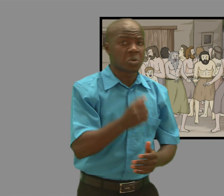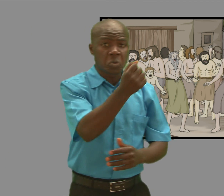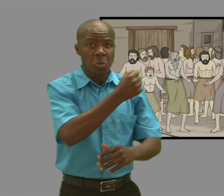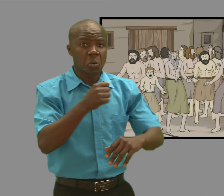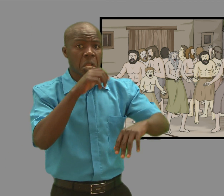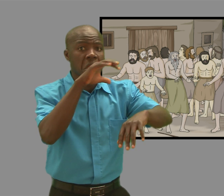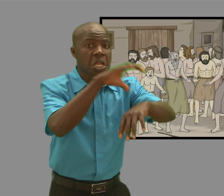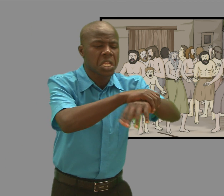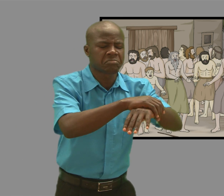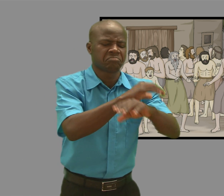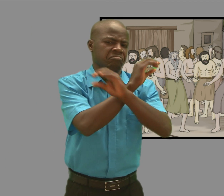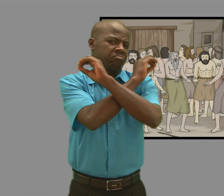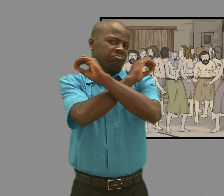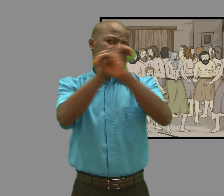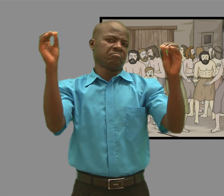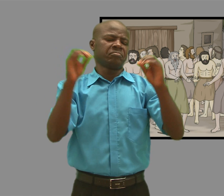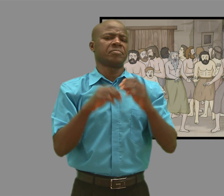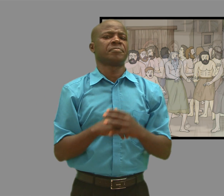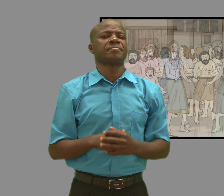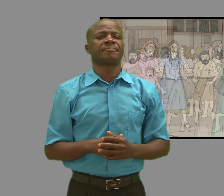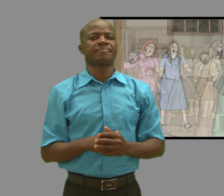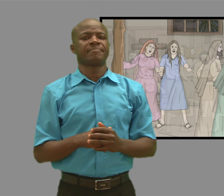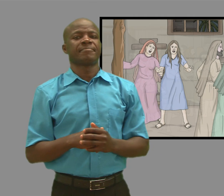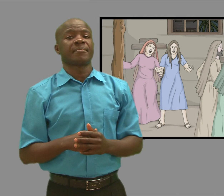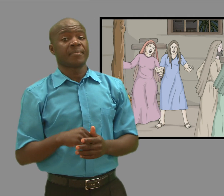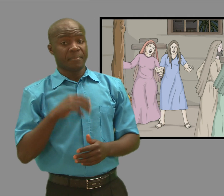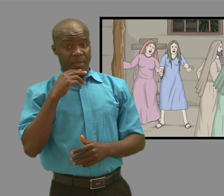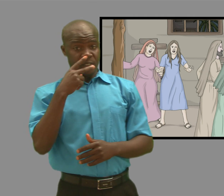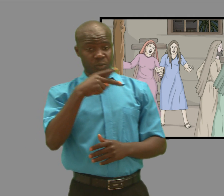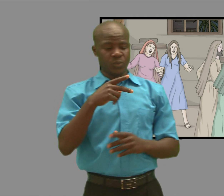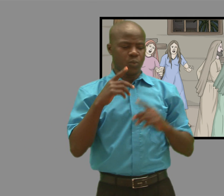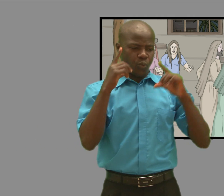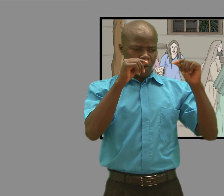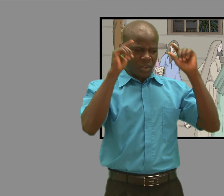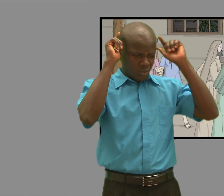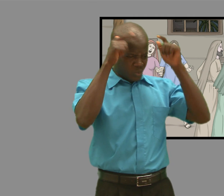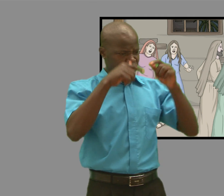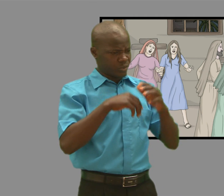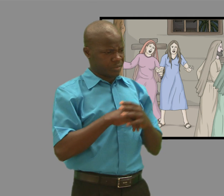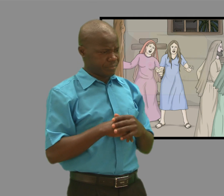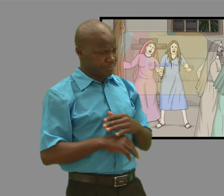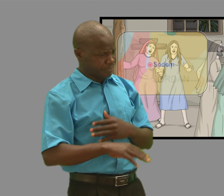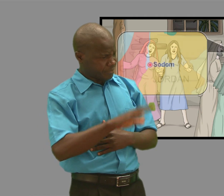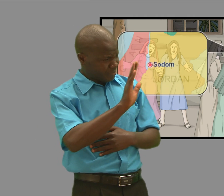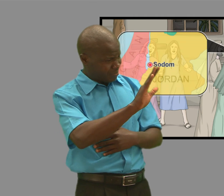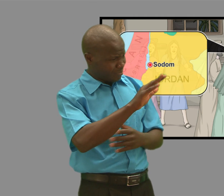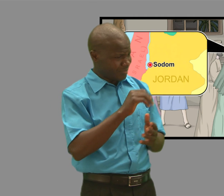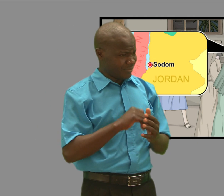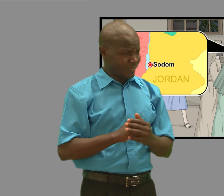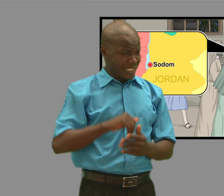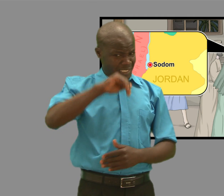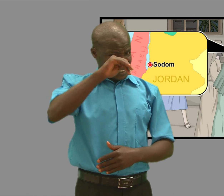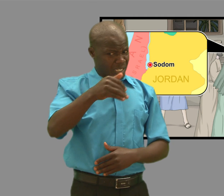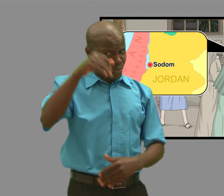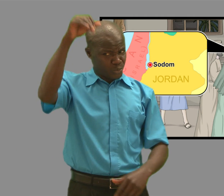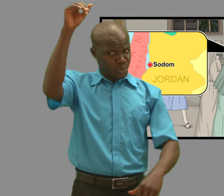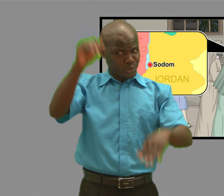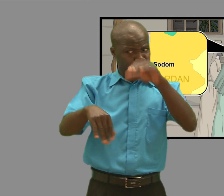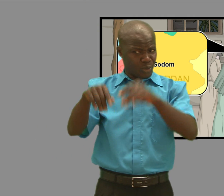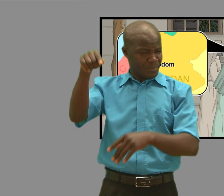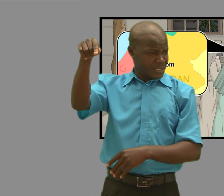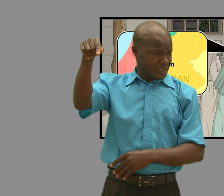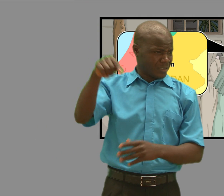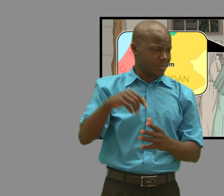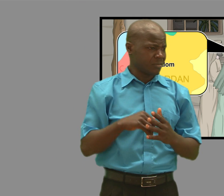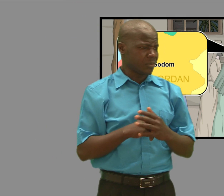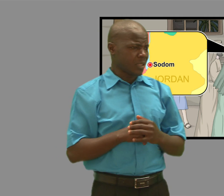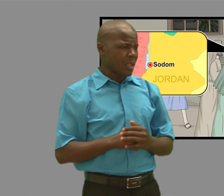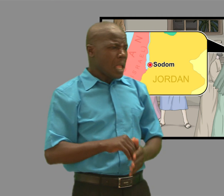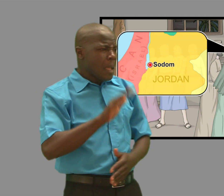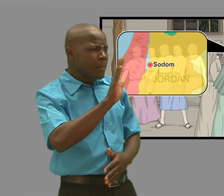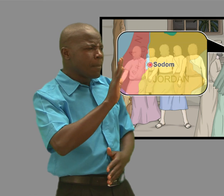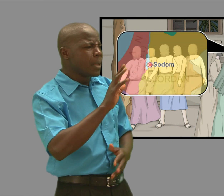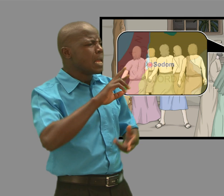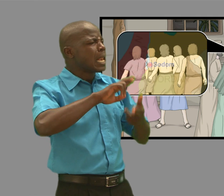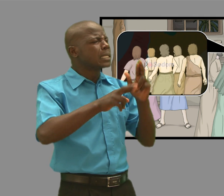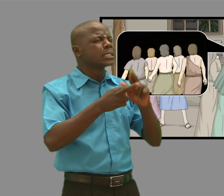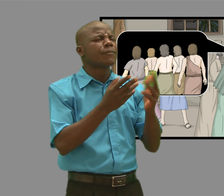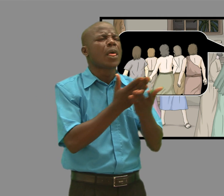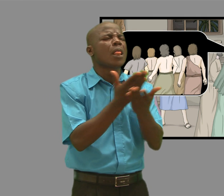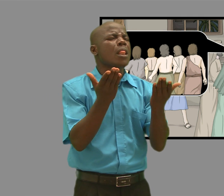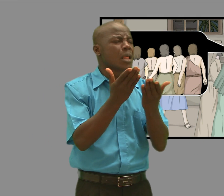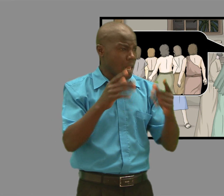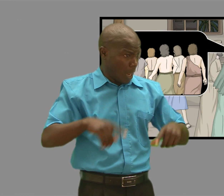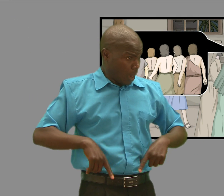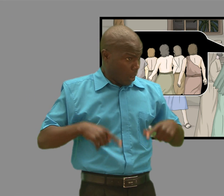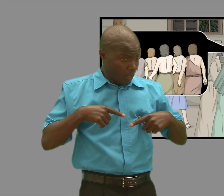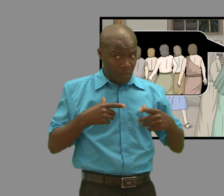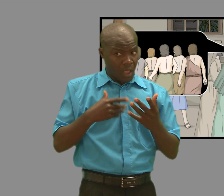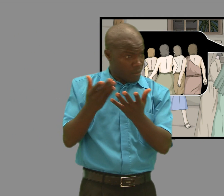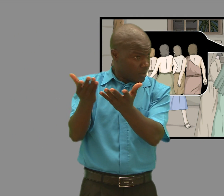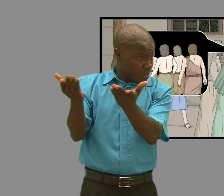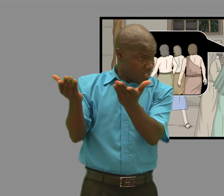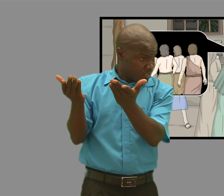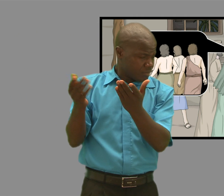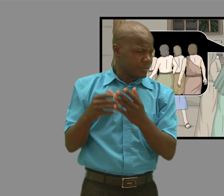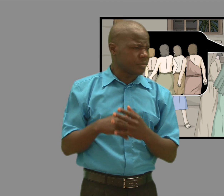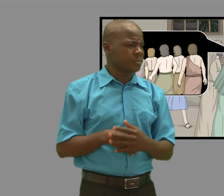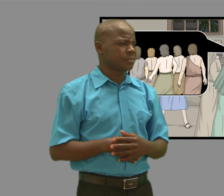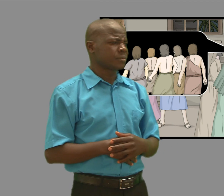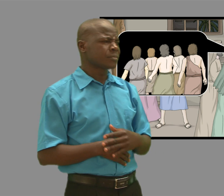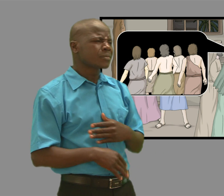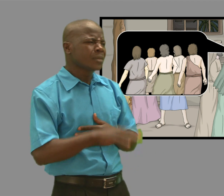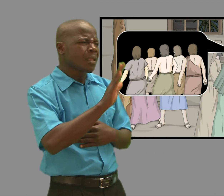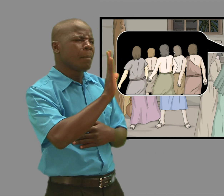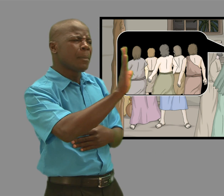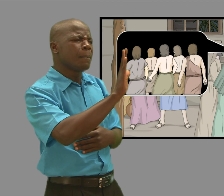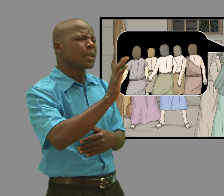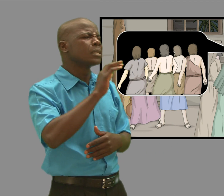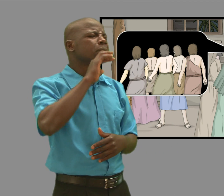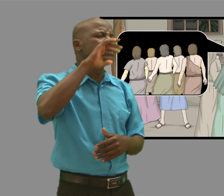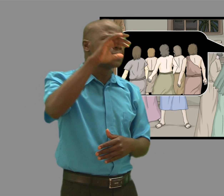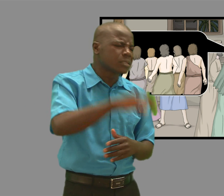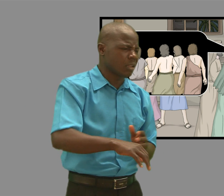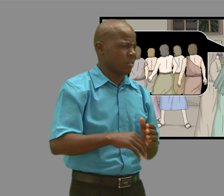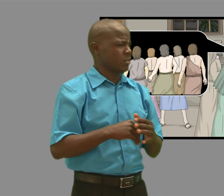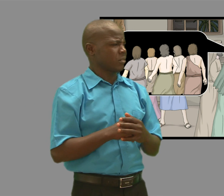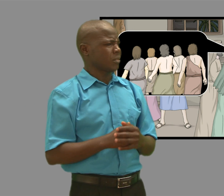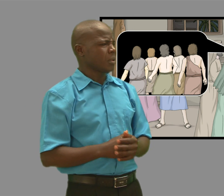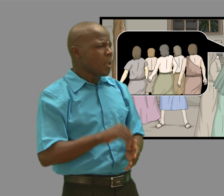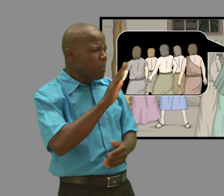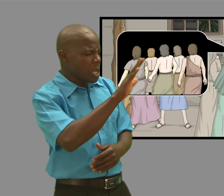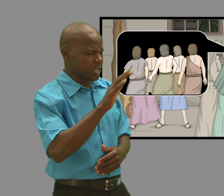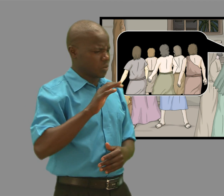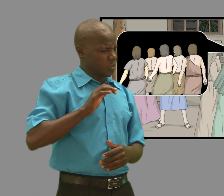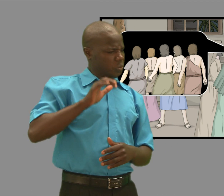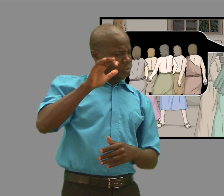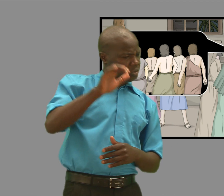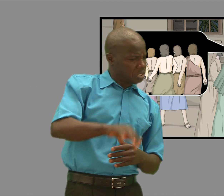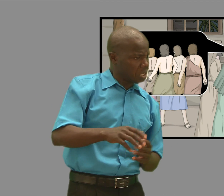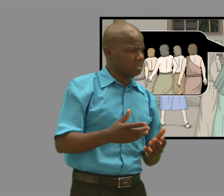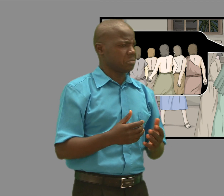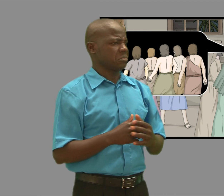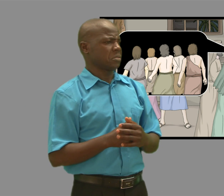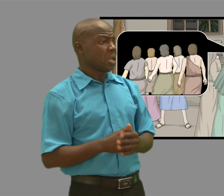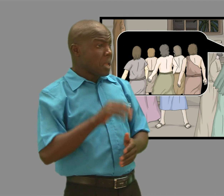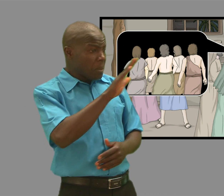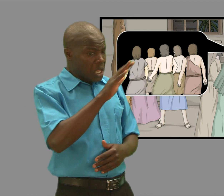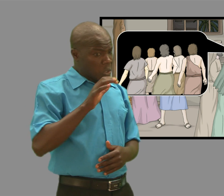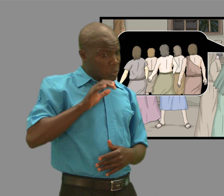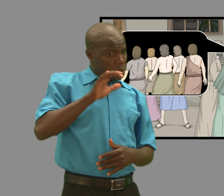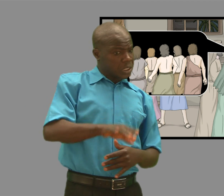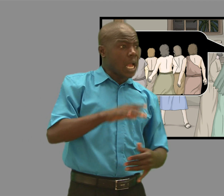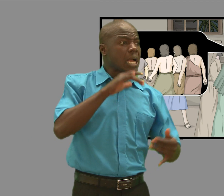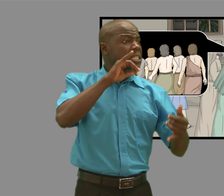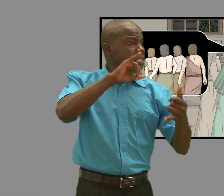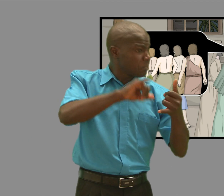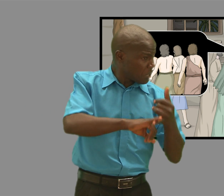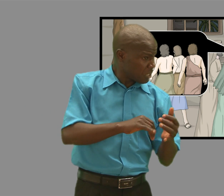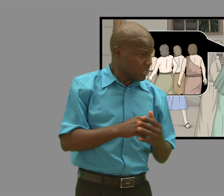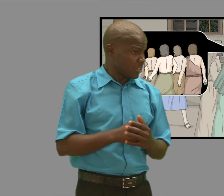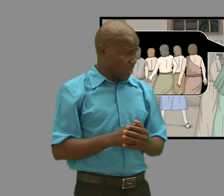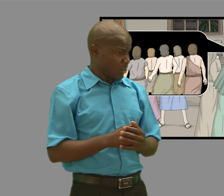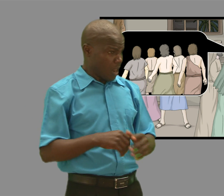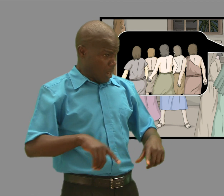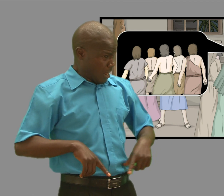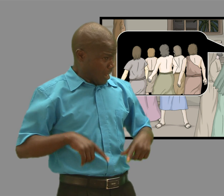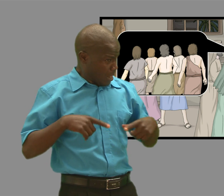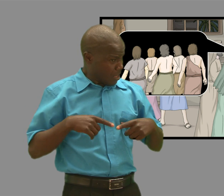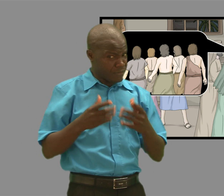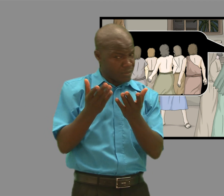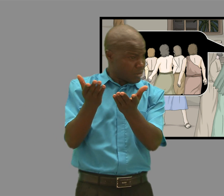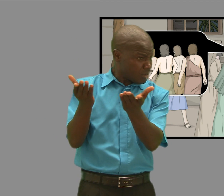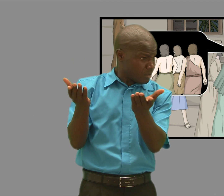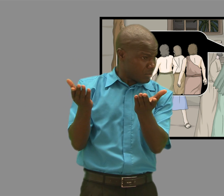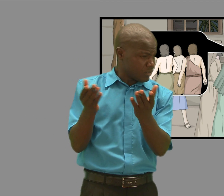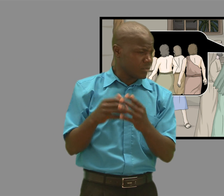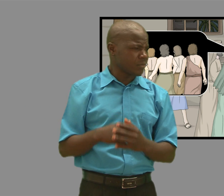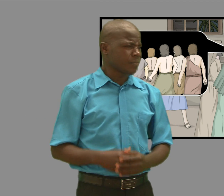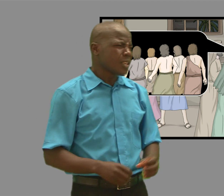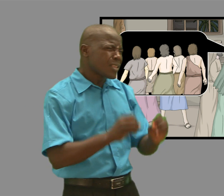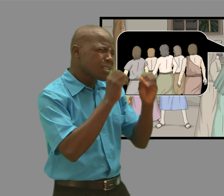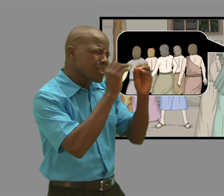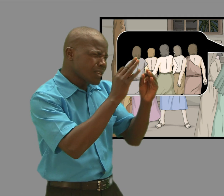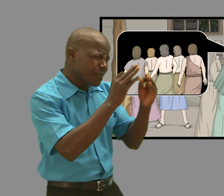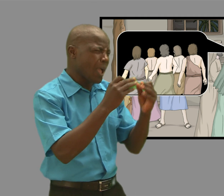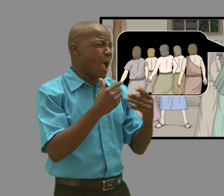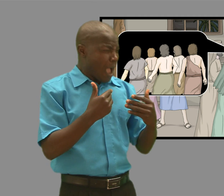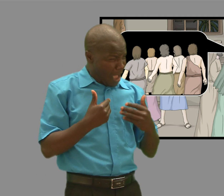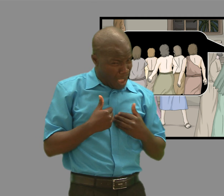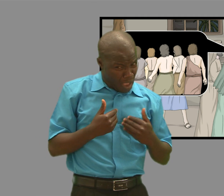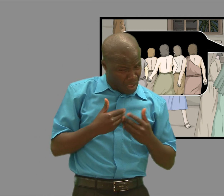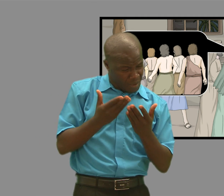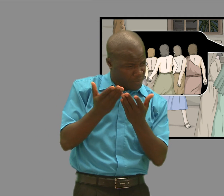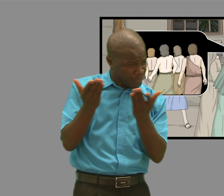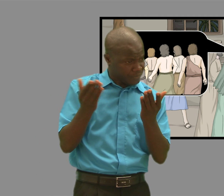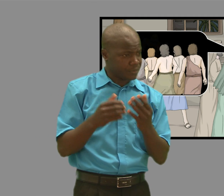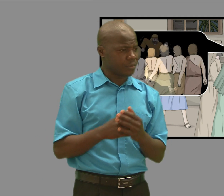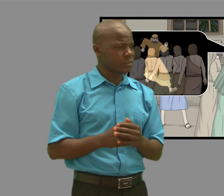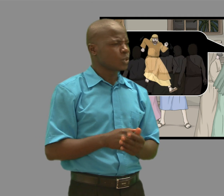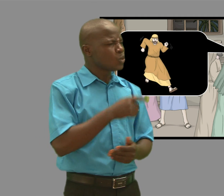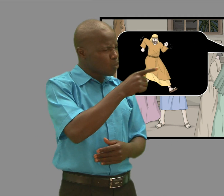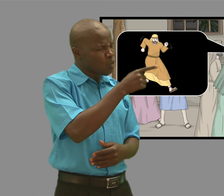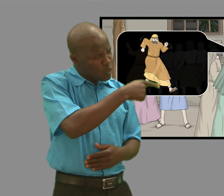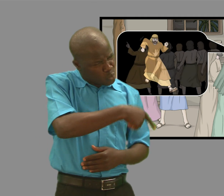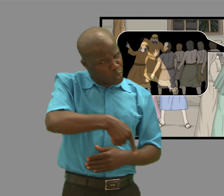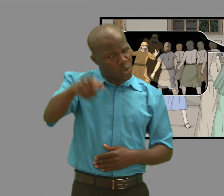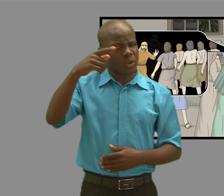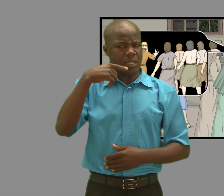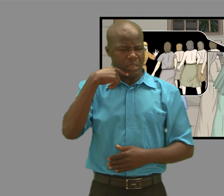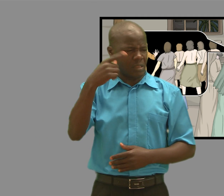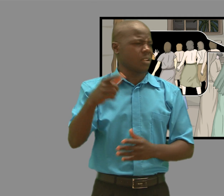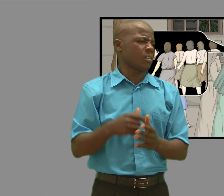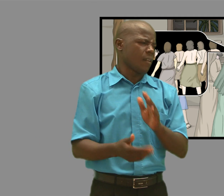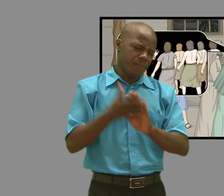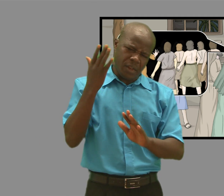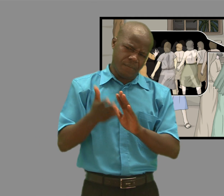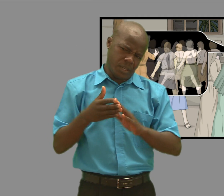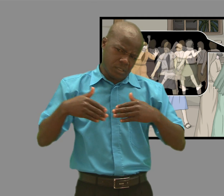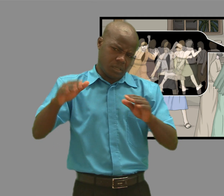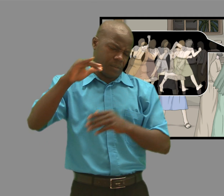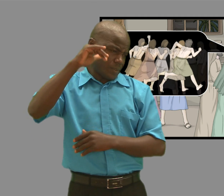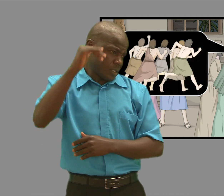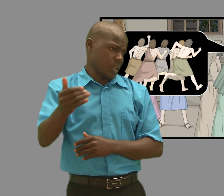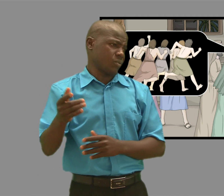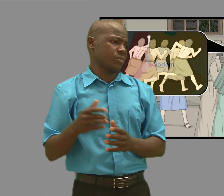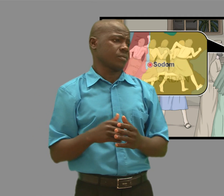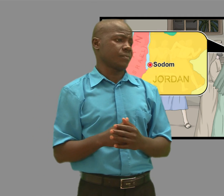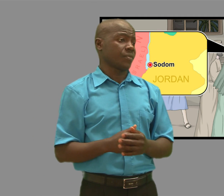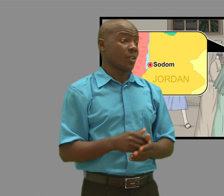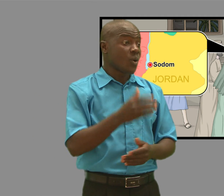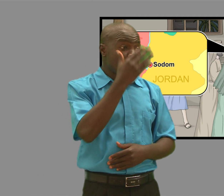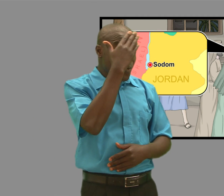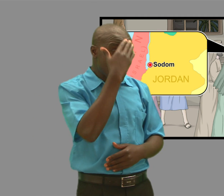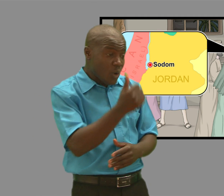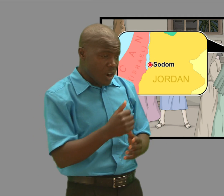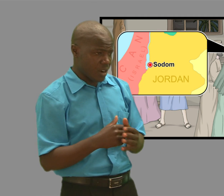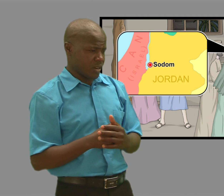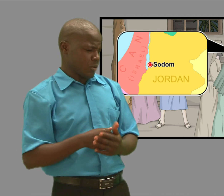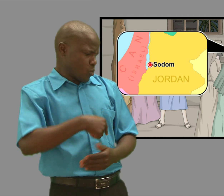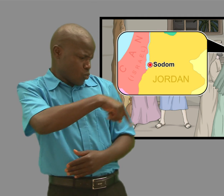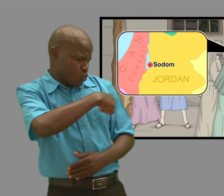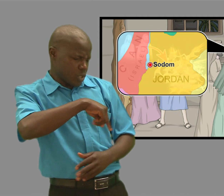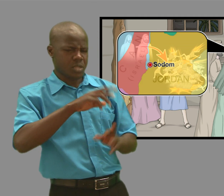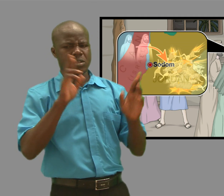Then the two men said to Lot, “Do you have anyone else here—a son-in-law, your sons or daughters, or anyone else in the city who belongs to you?